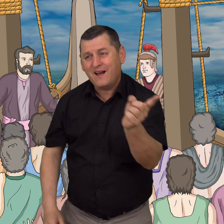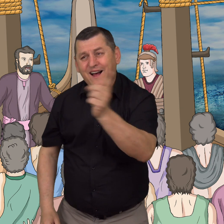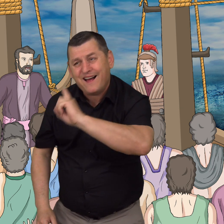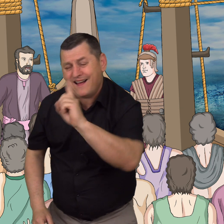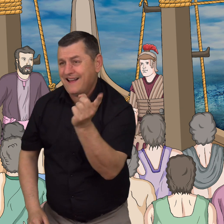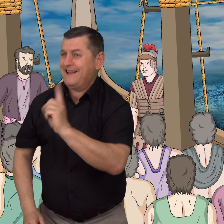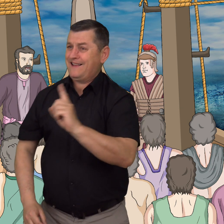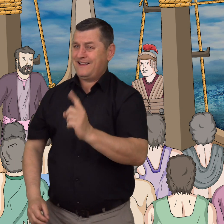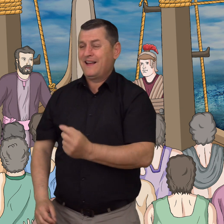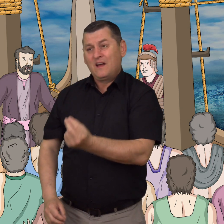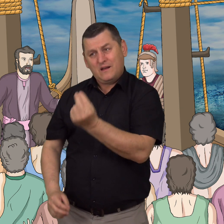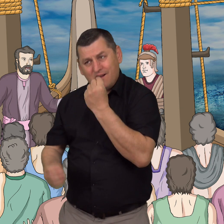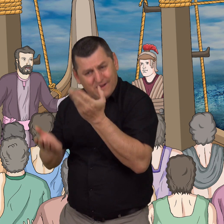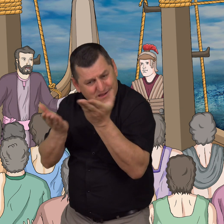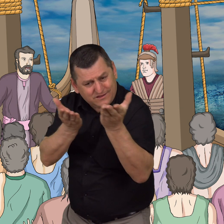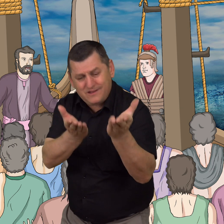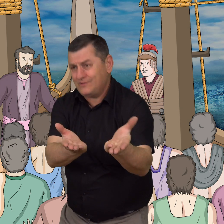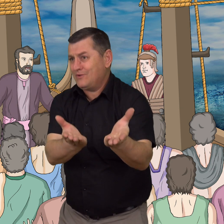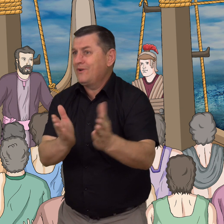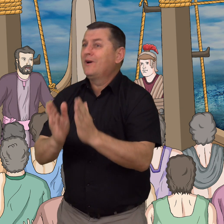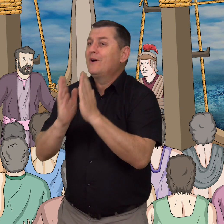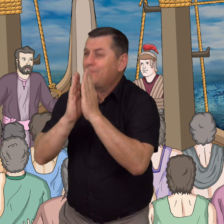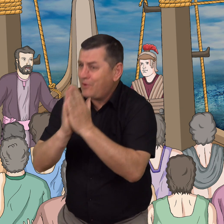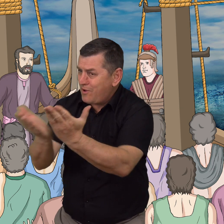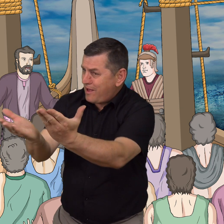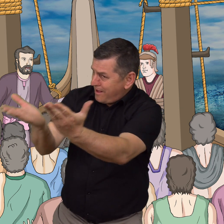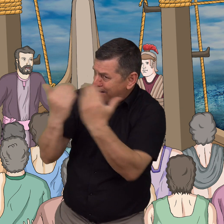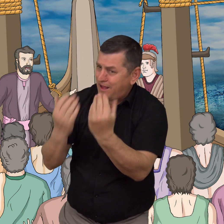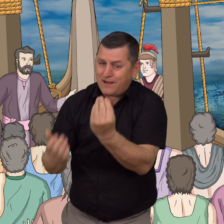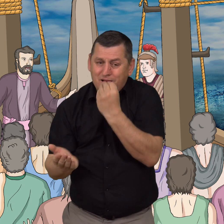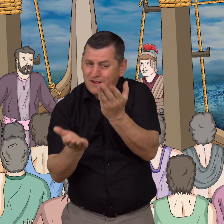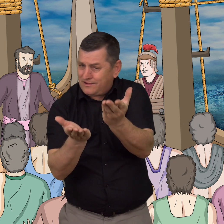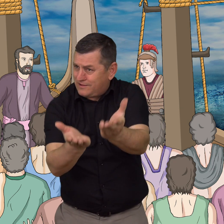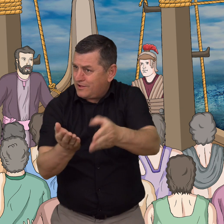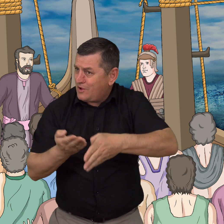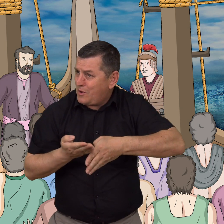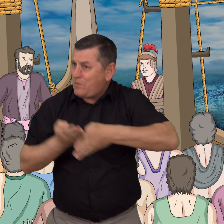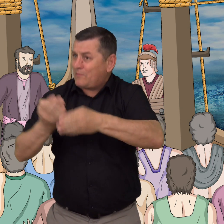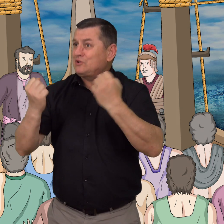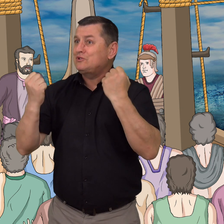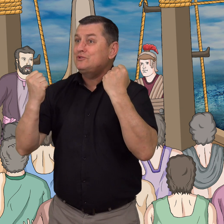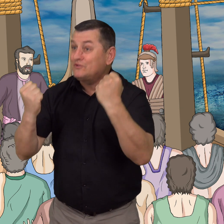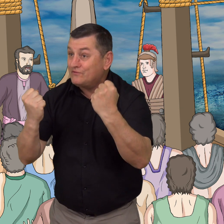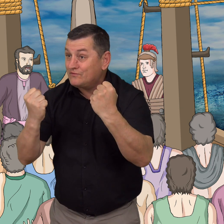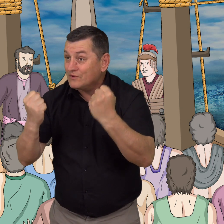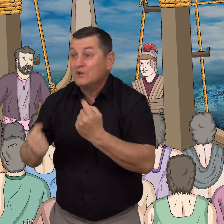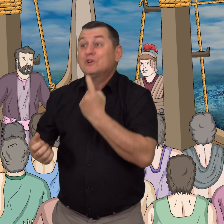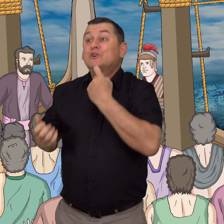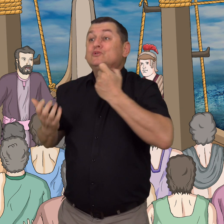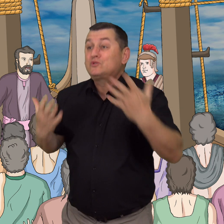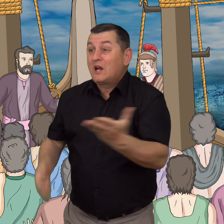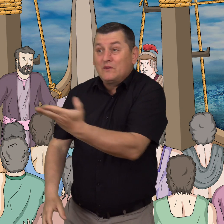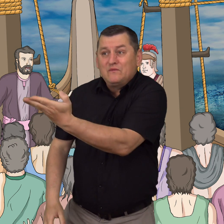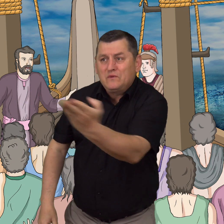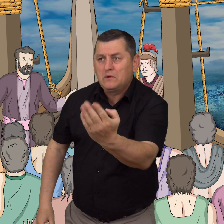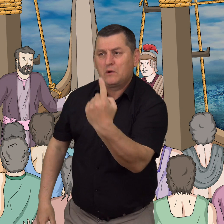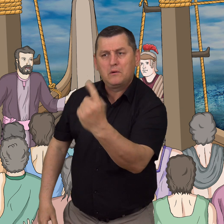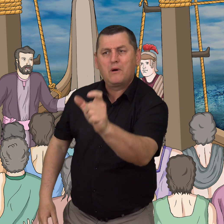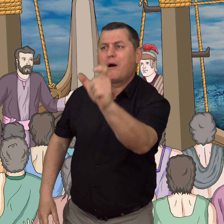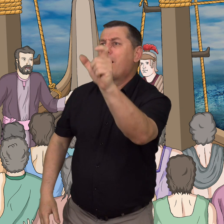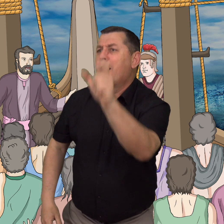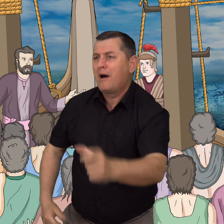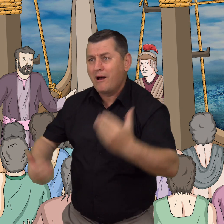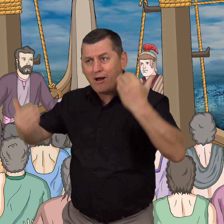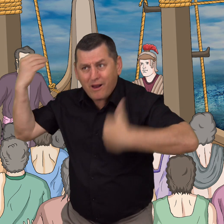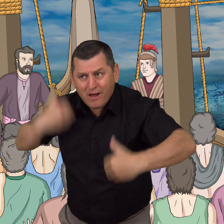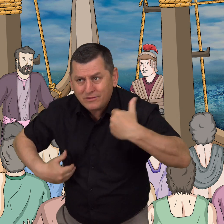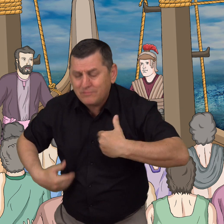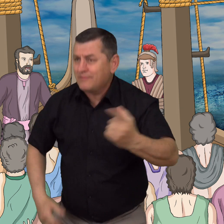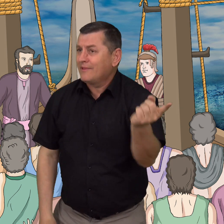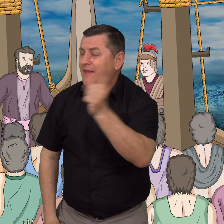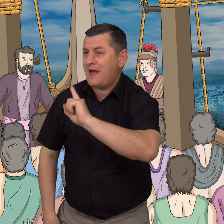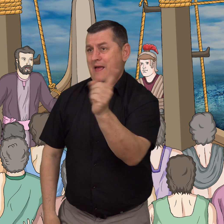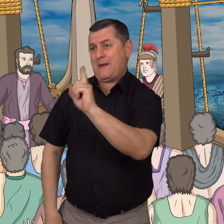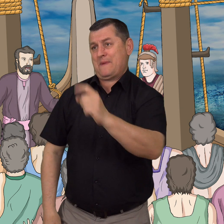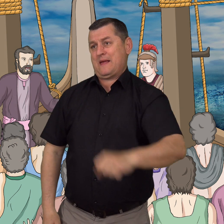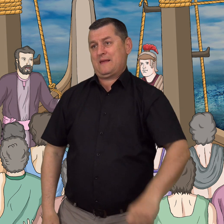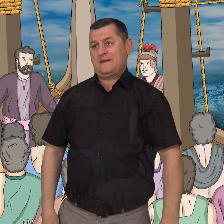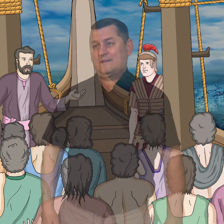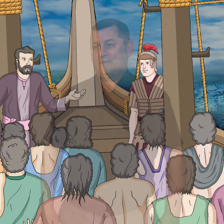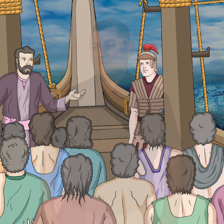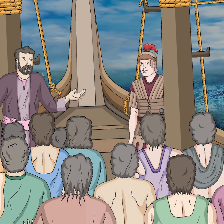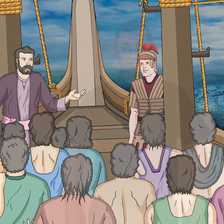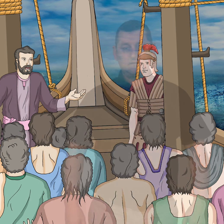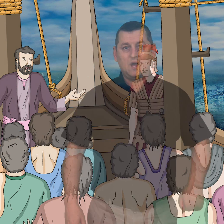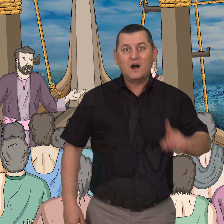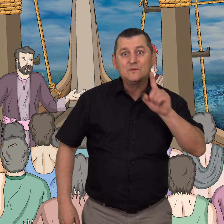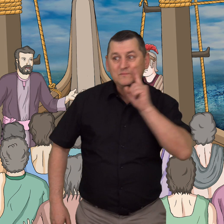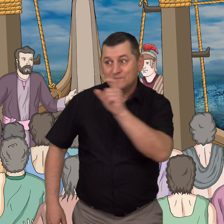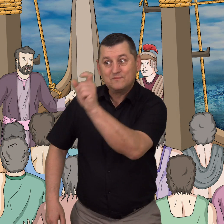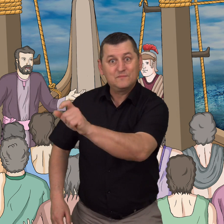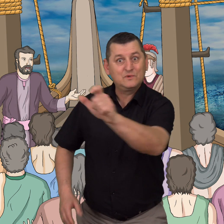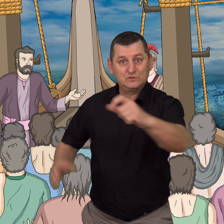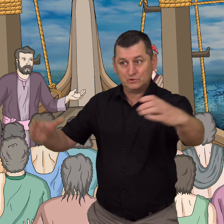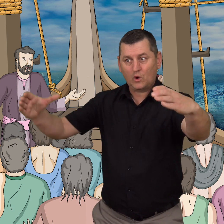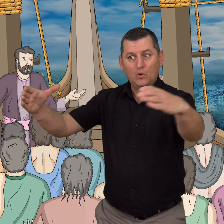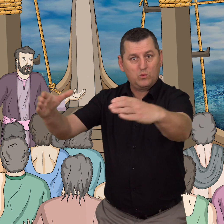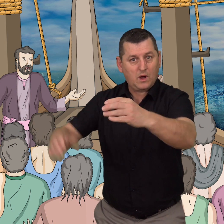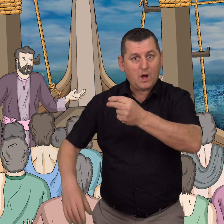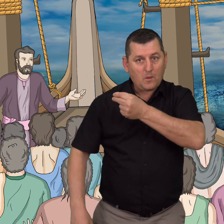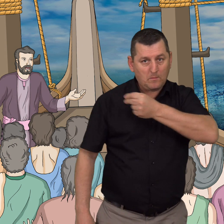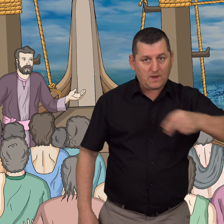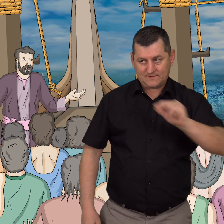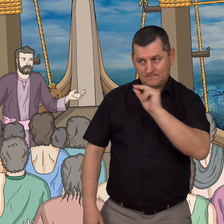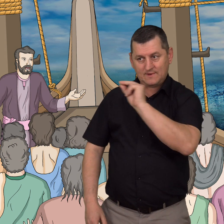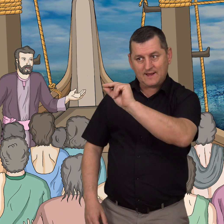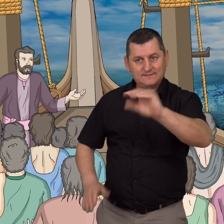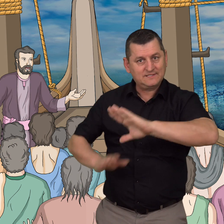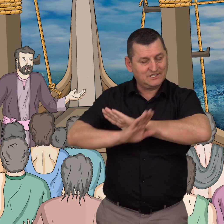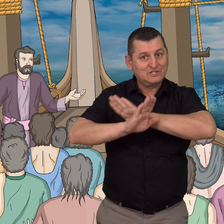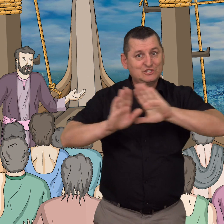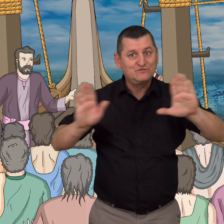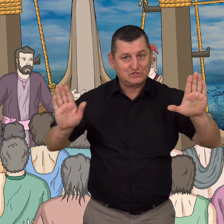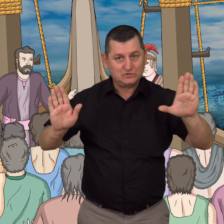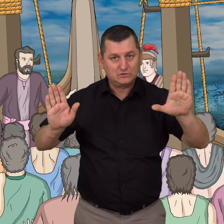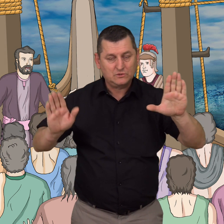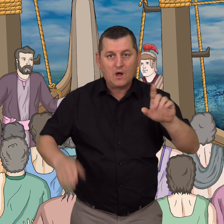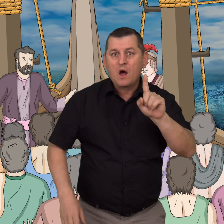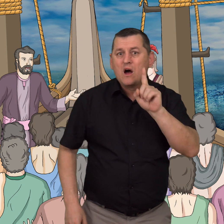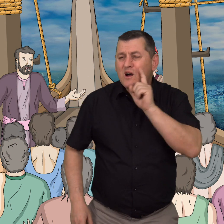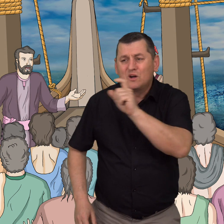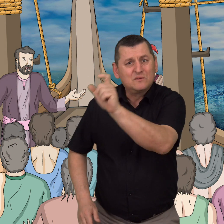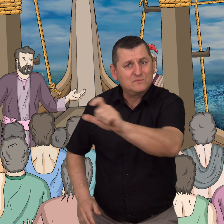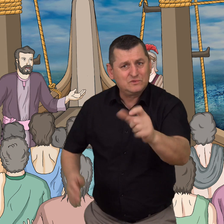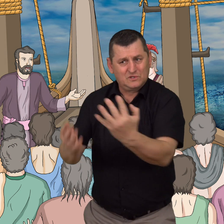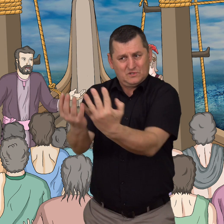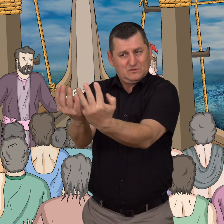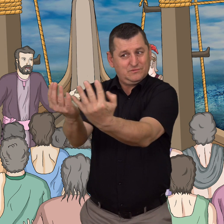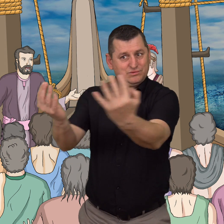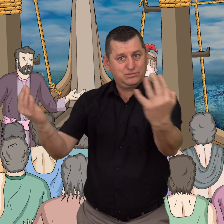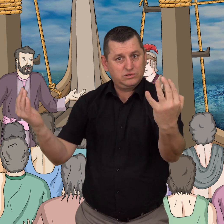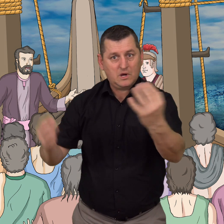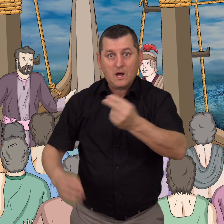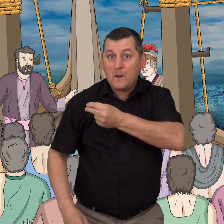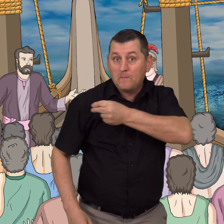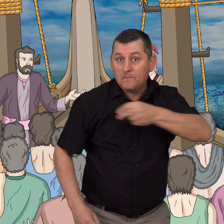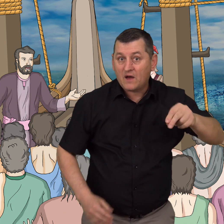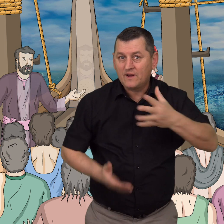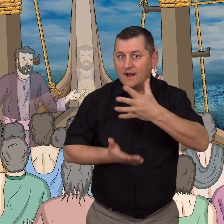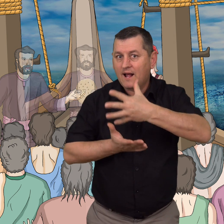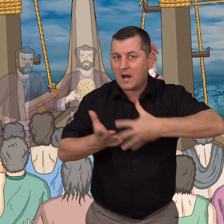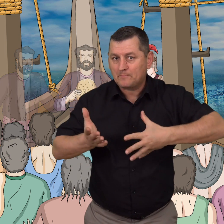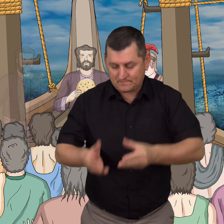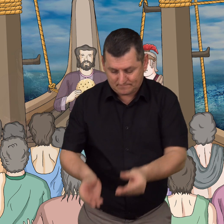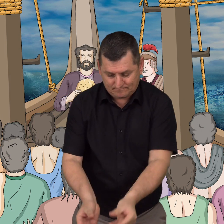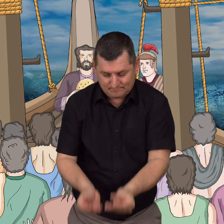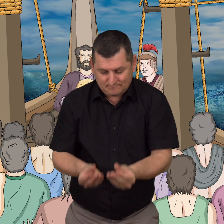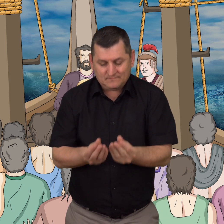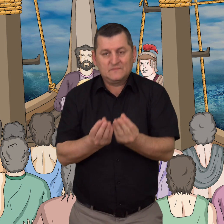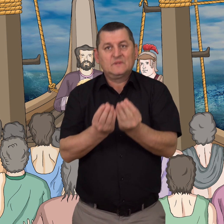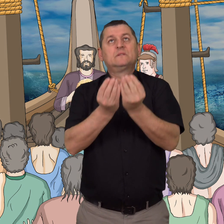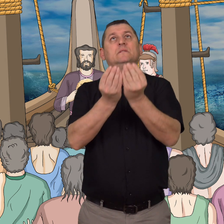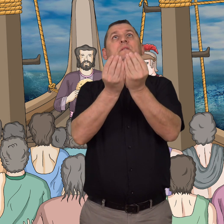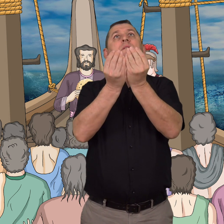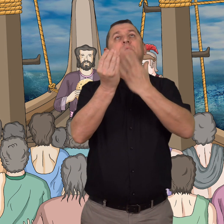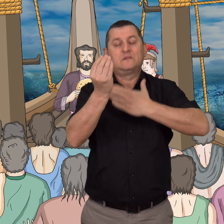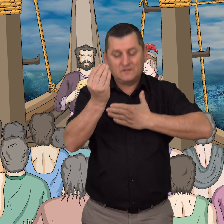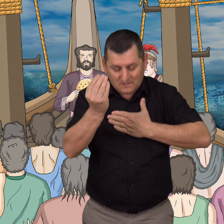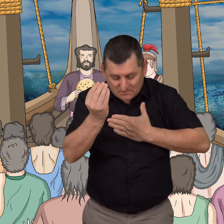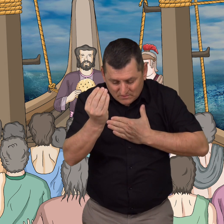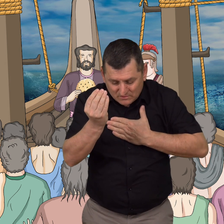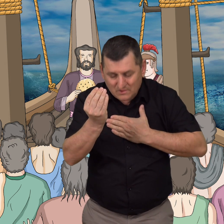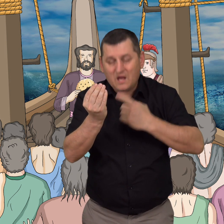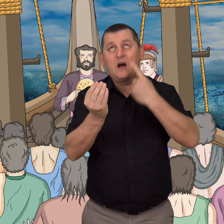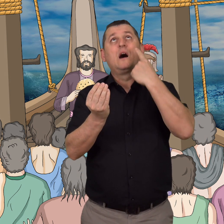So for your own preservation, I urge you to eat something, because not a single hair of your head will be lost.”